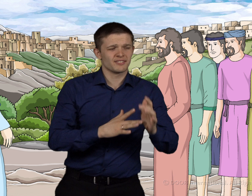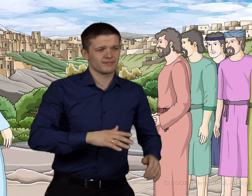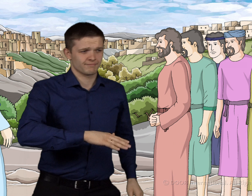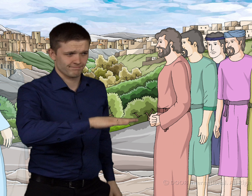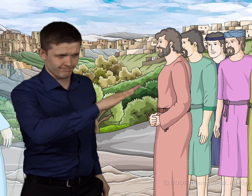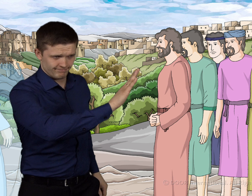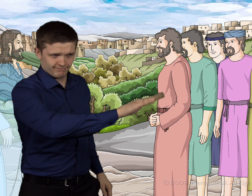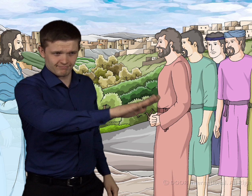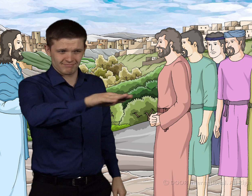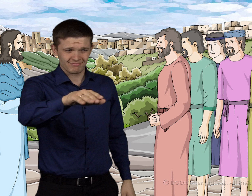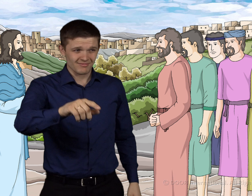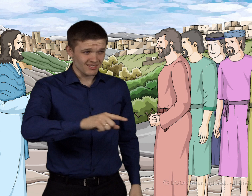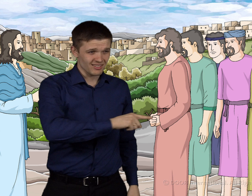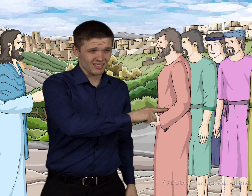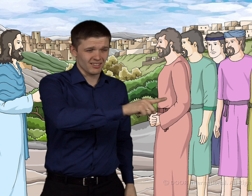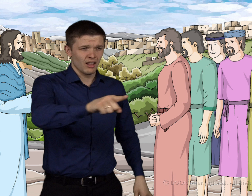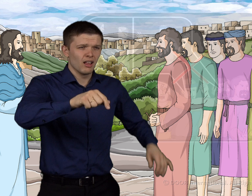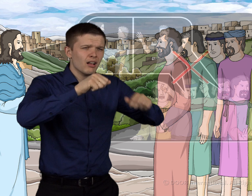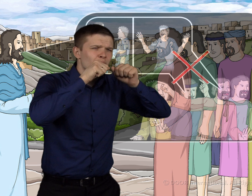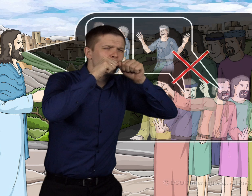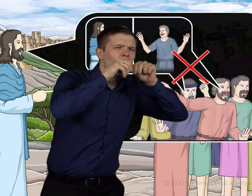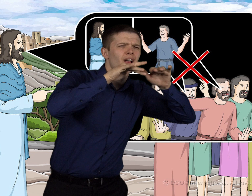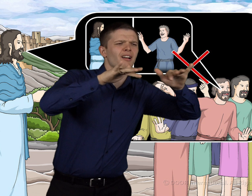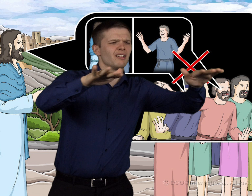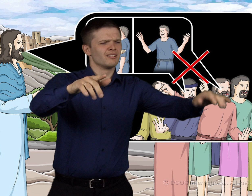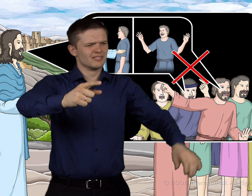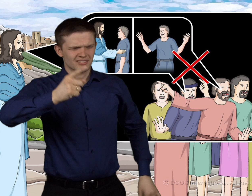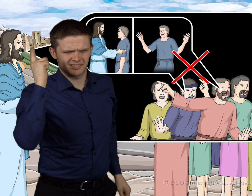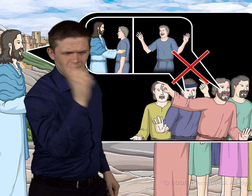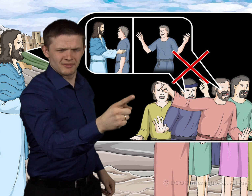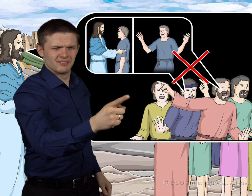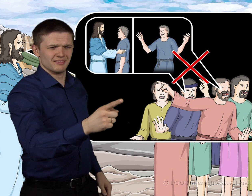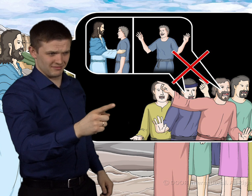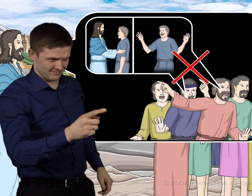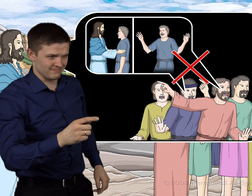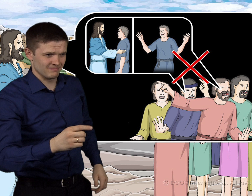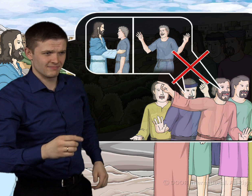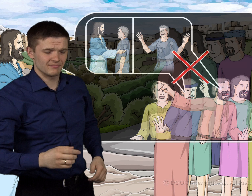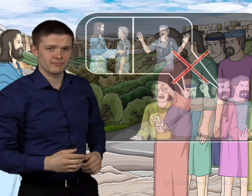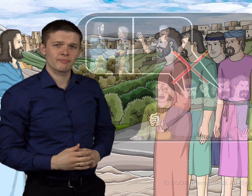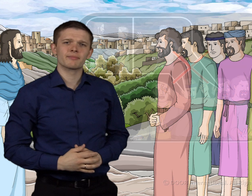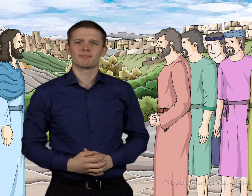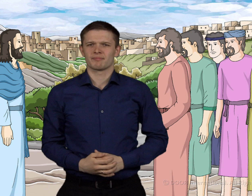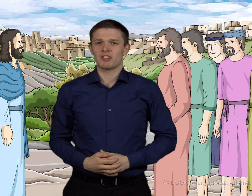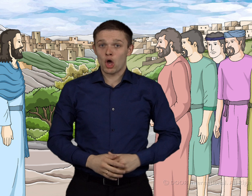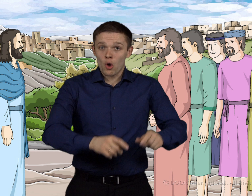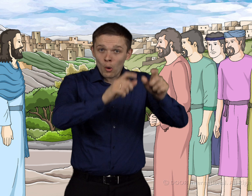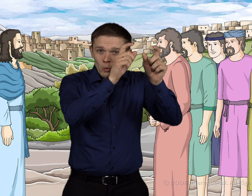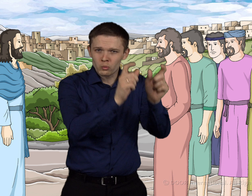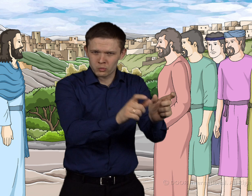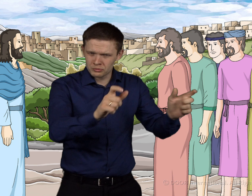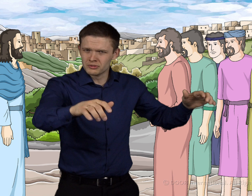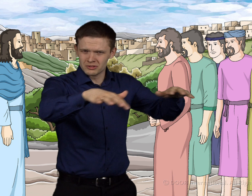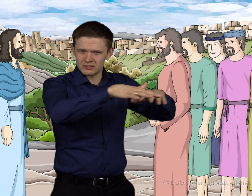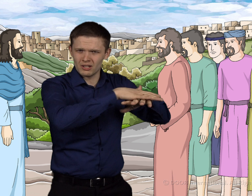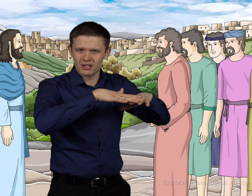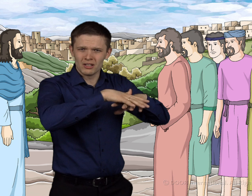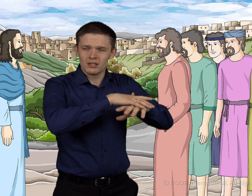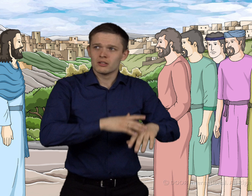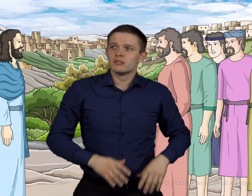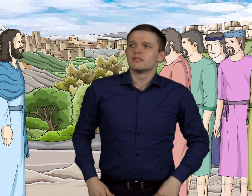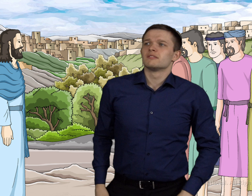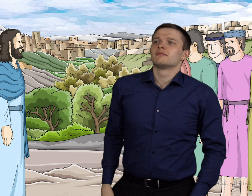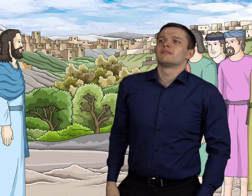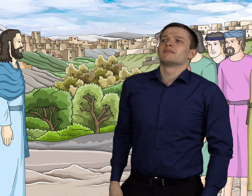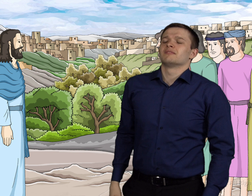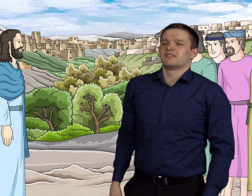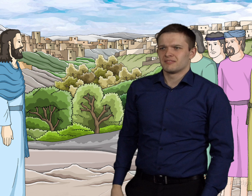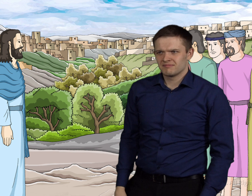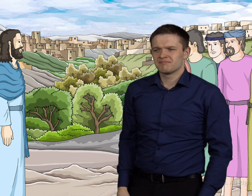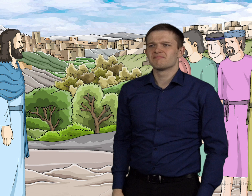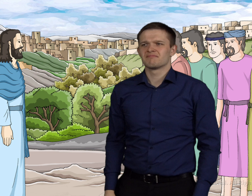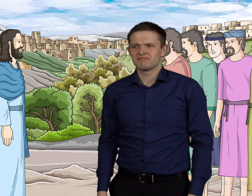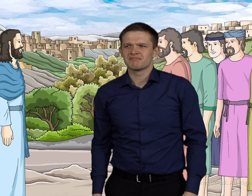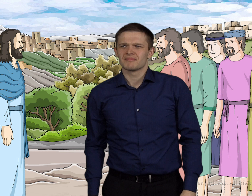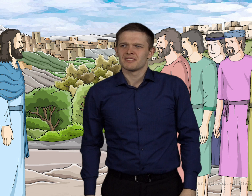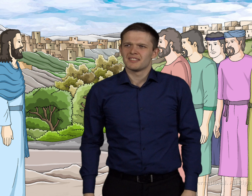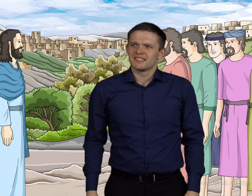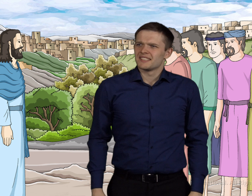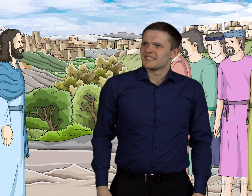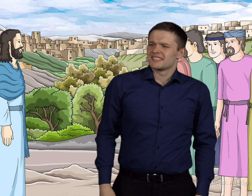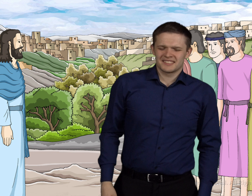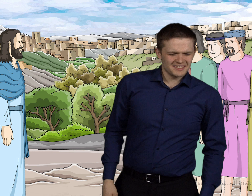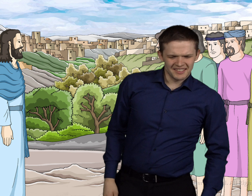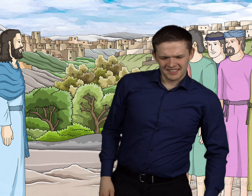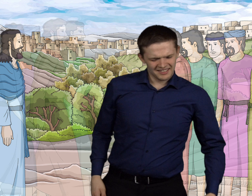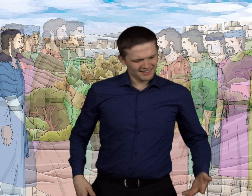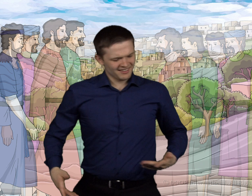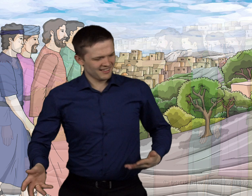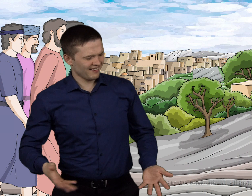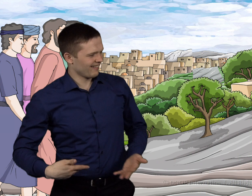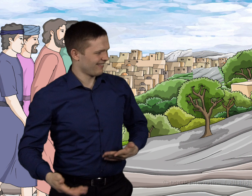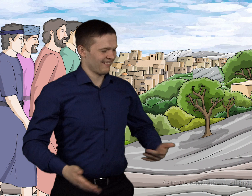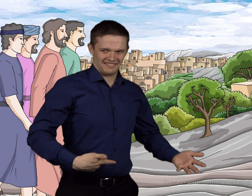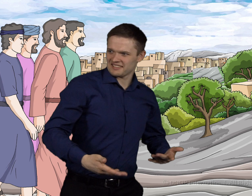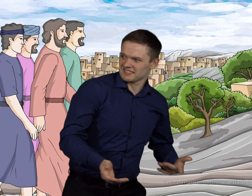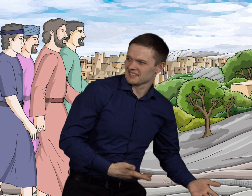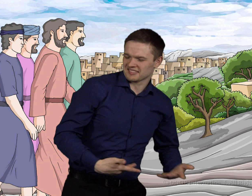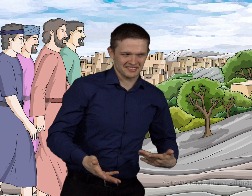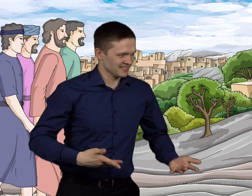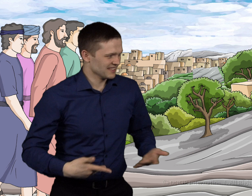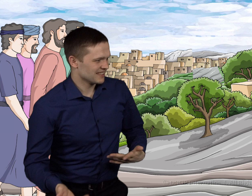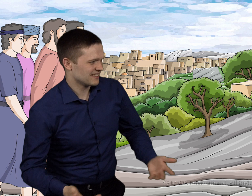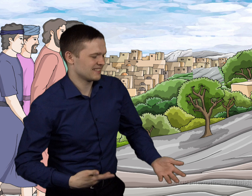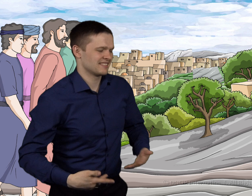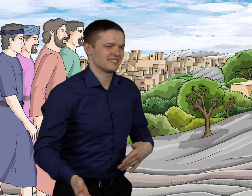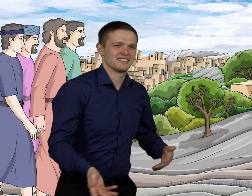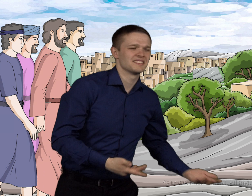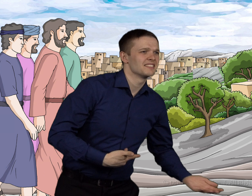Jesus ordered them not to tell anyone.